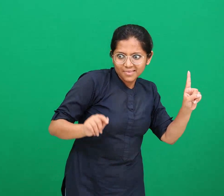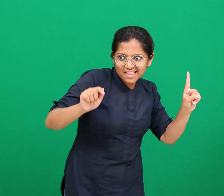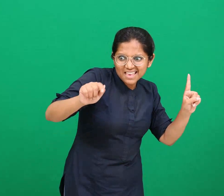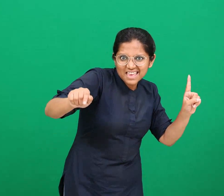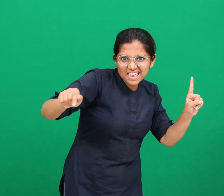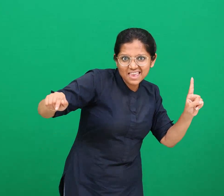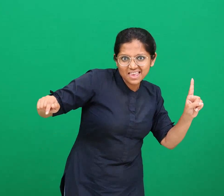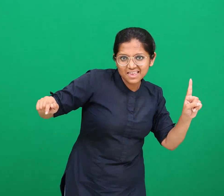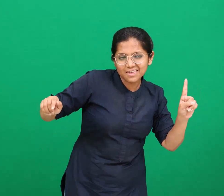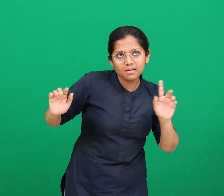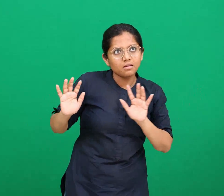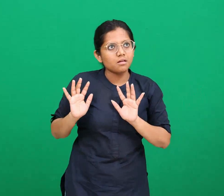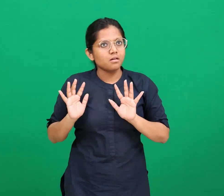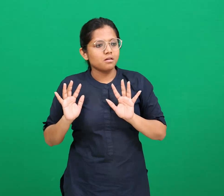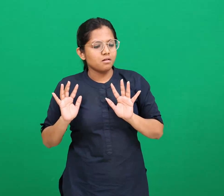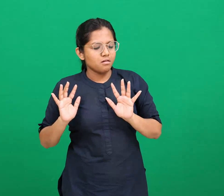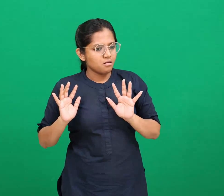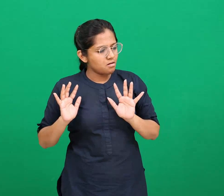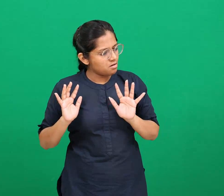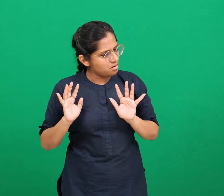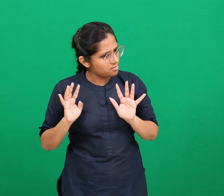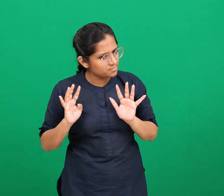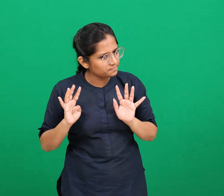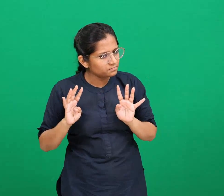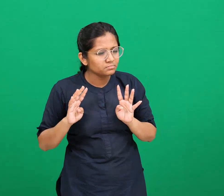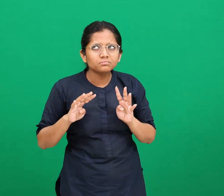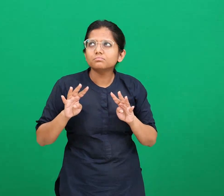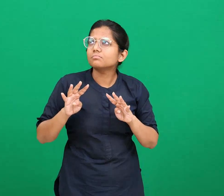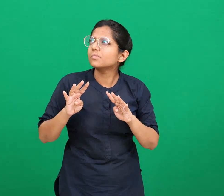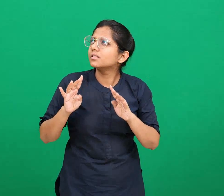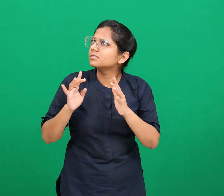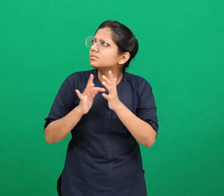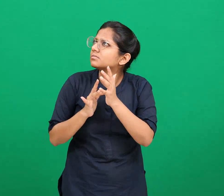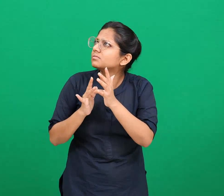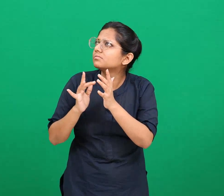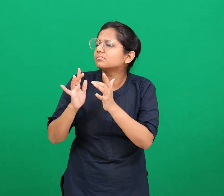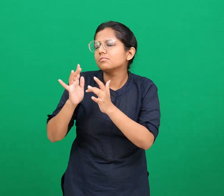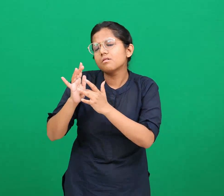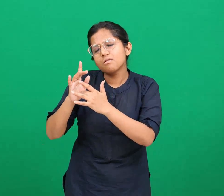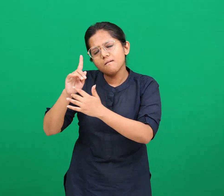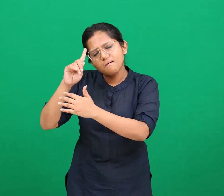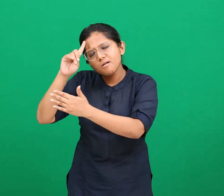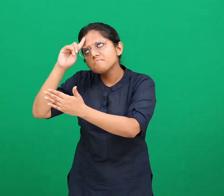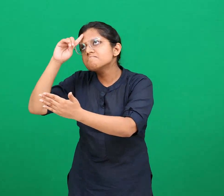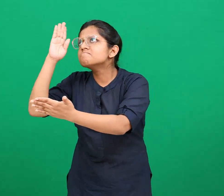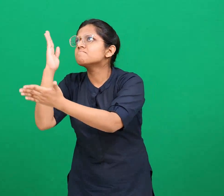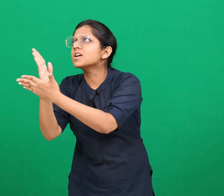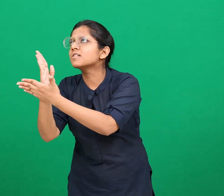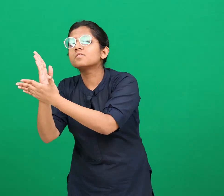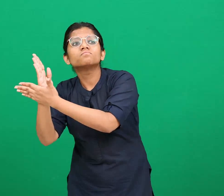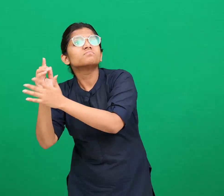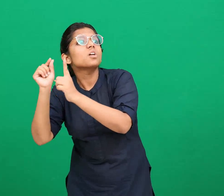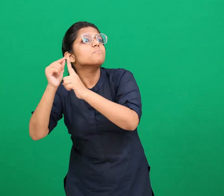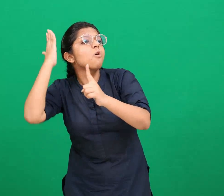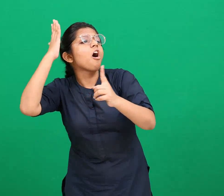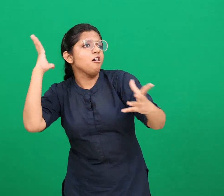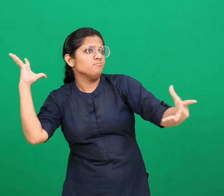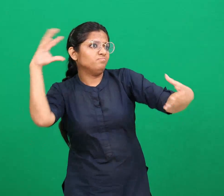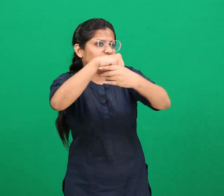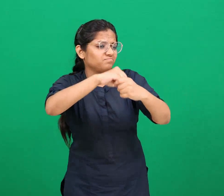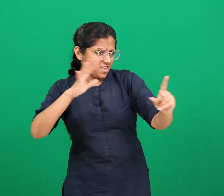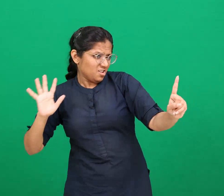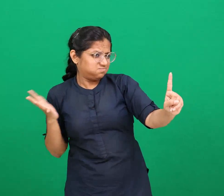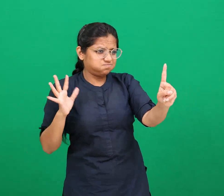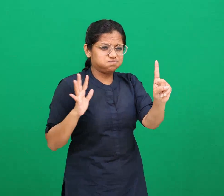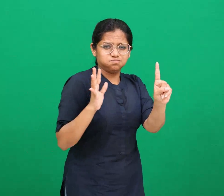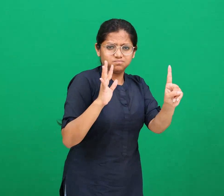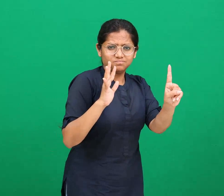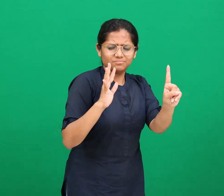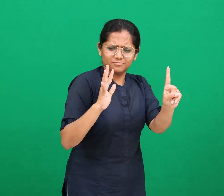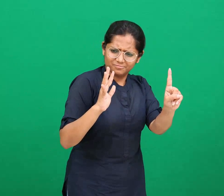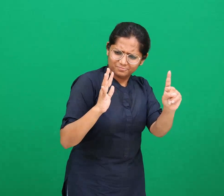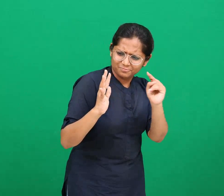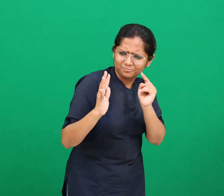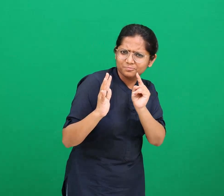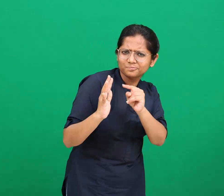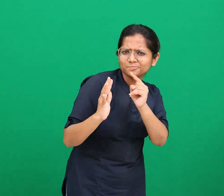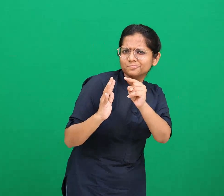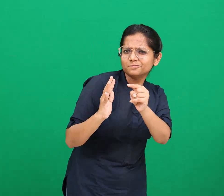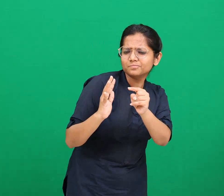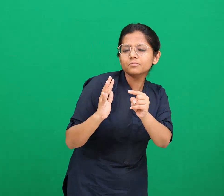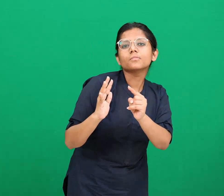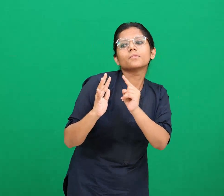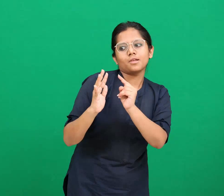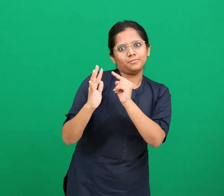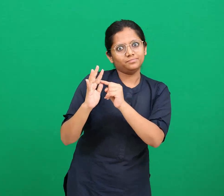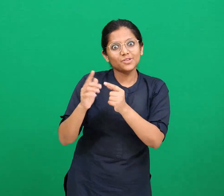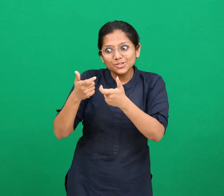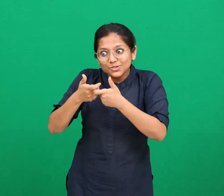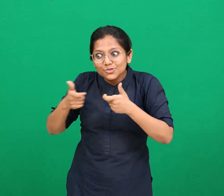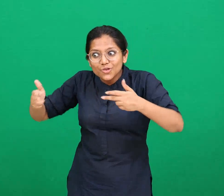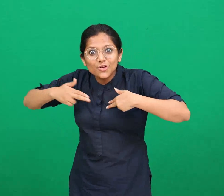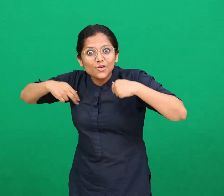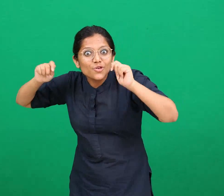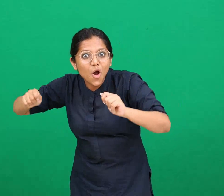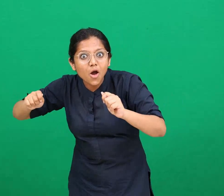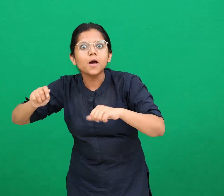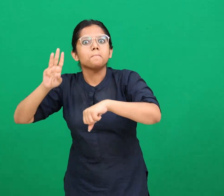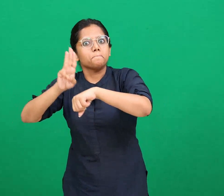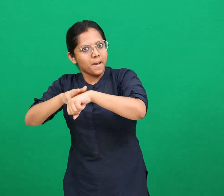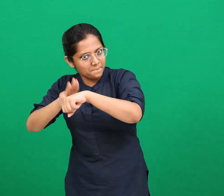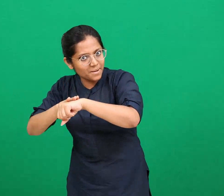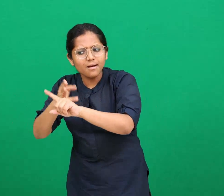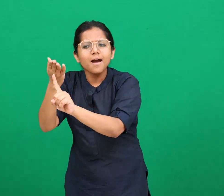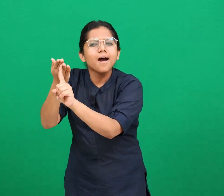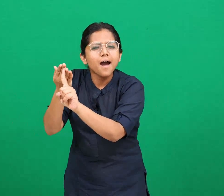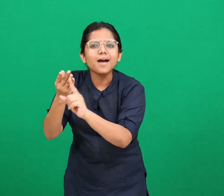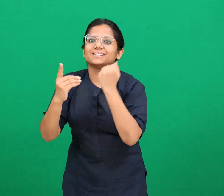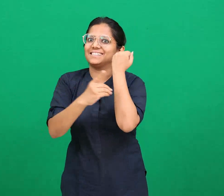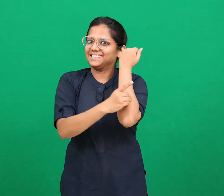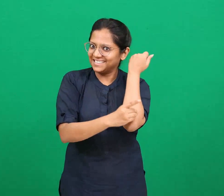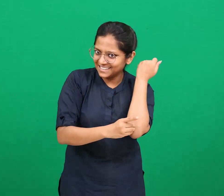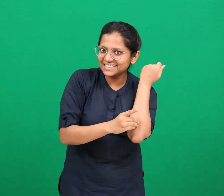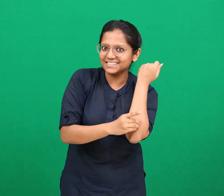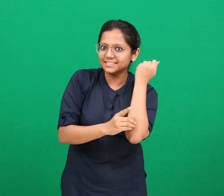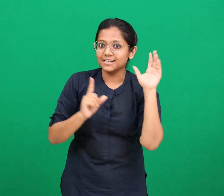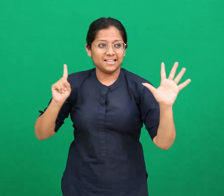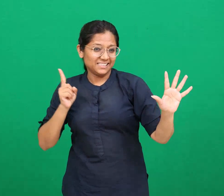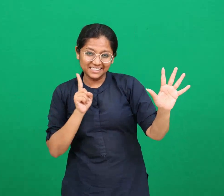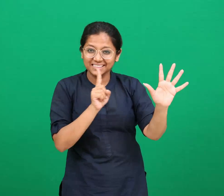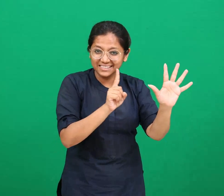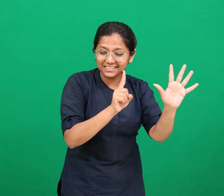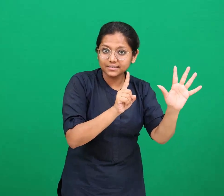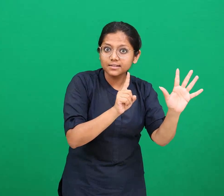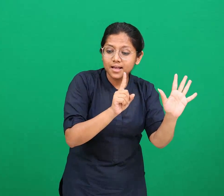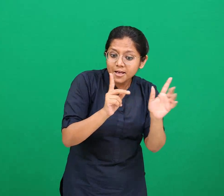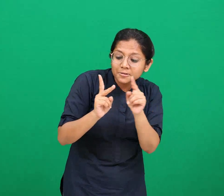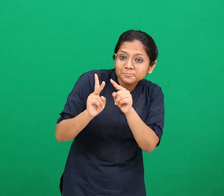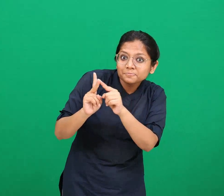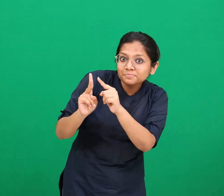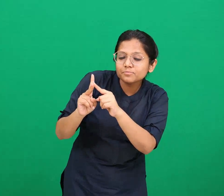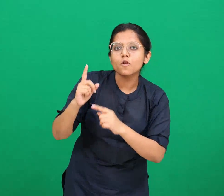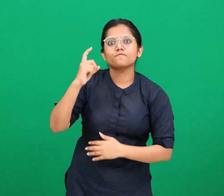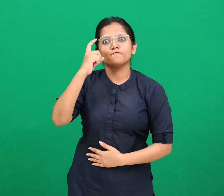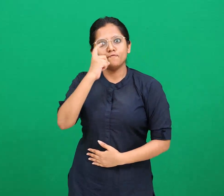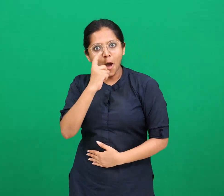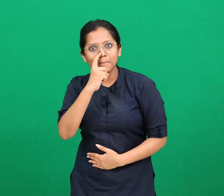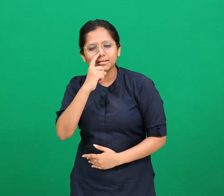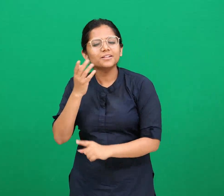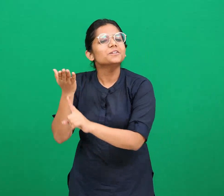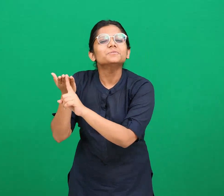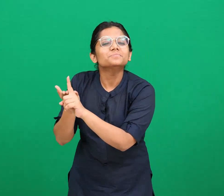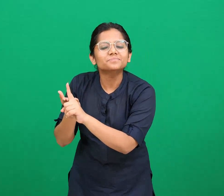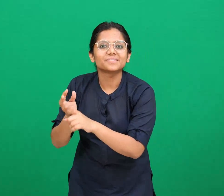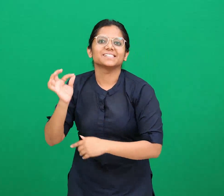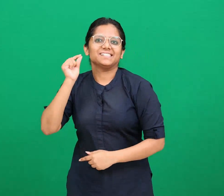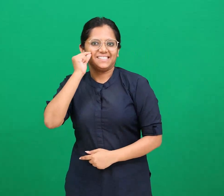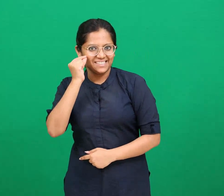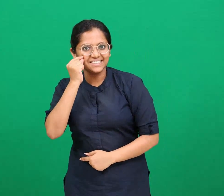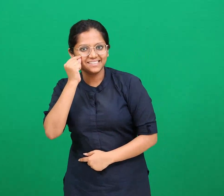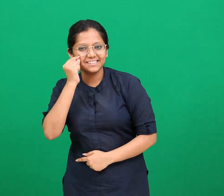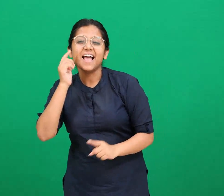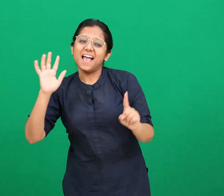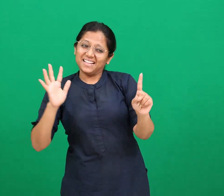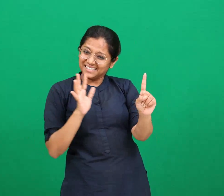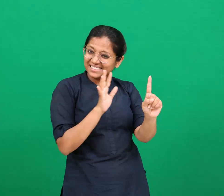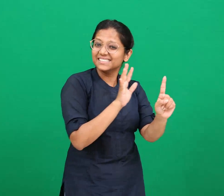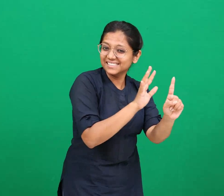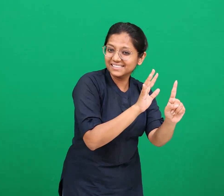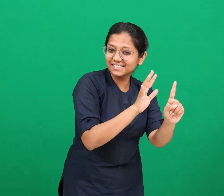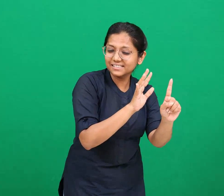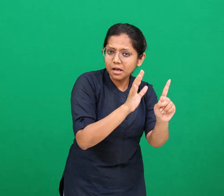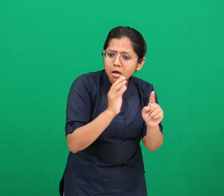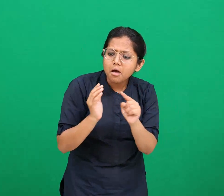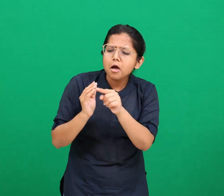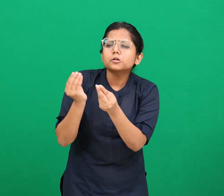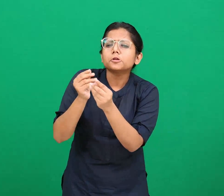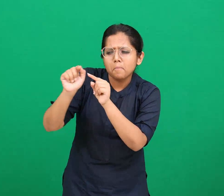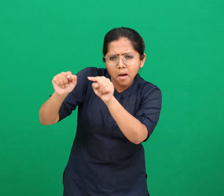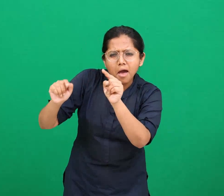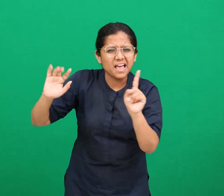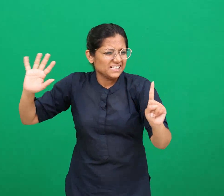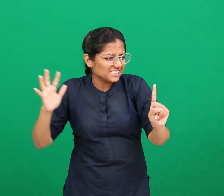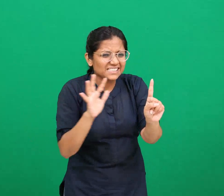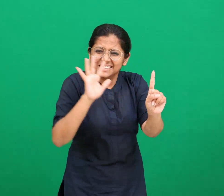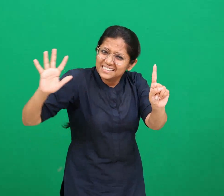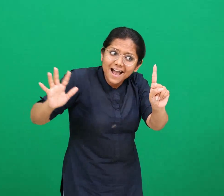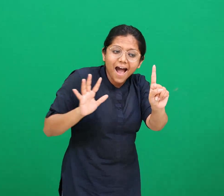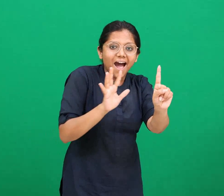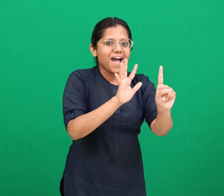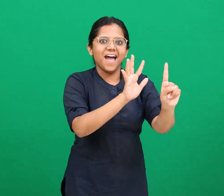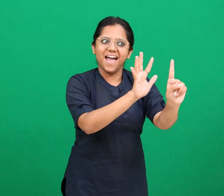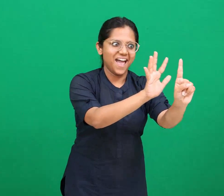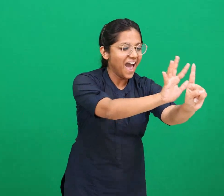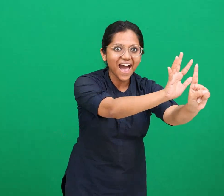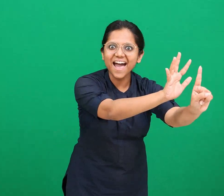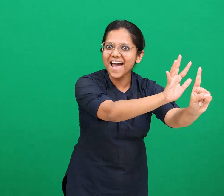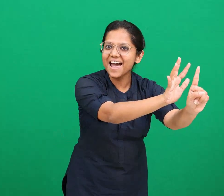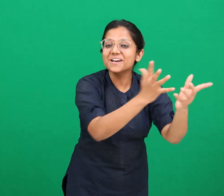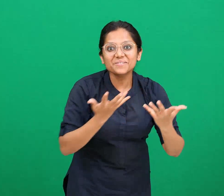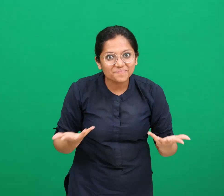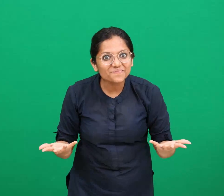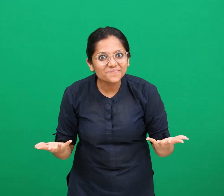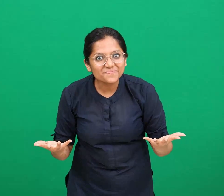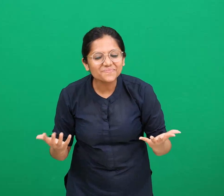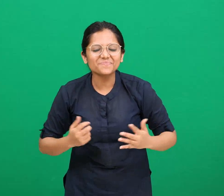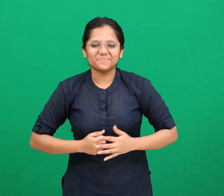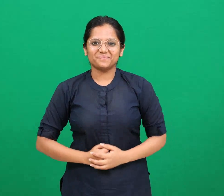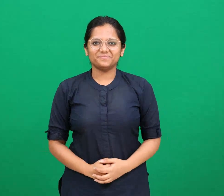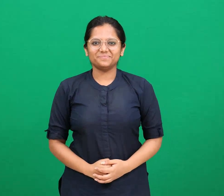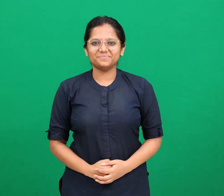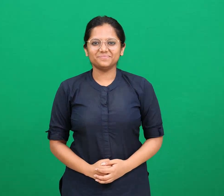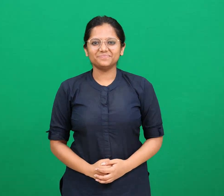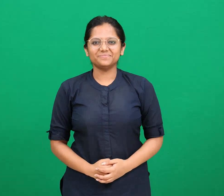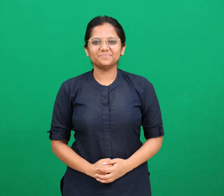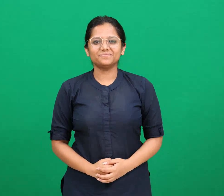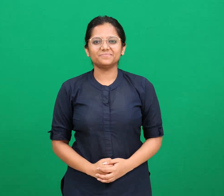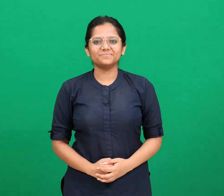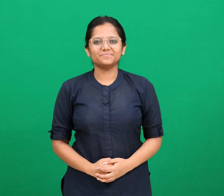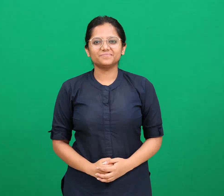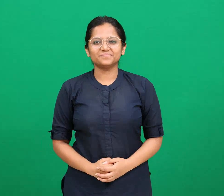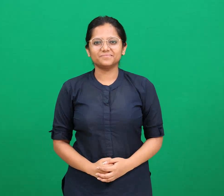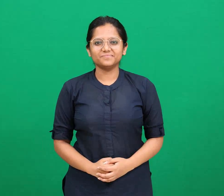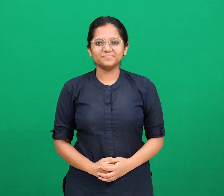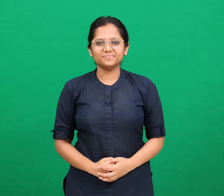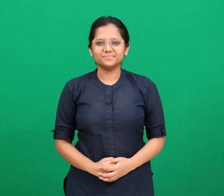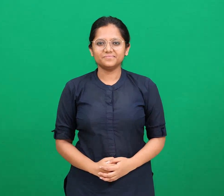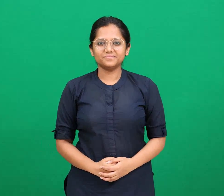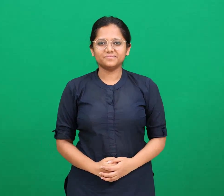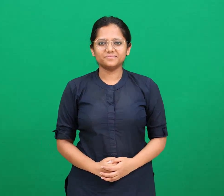But some joined him and believed, including Dionysius the Areopagite, a woman named Damaris, and others who were with them.